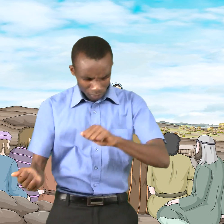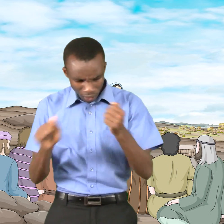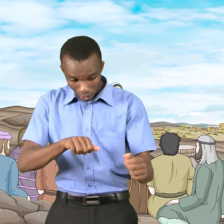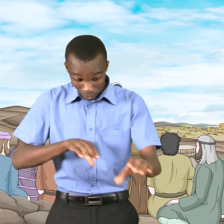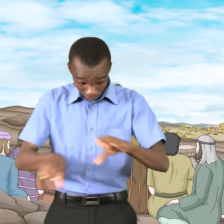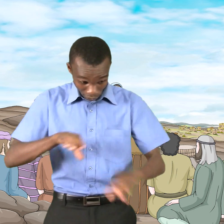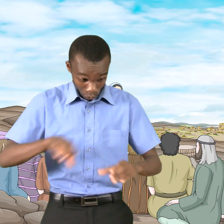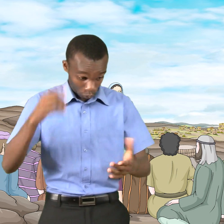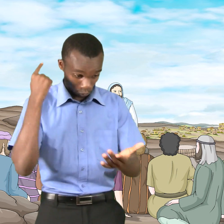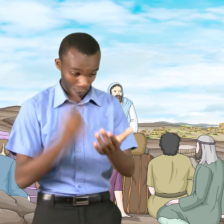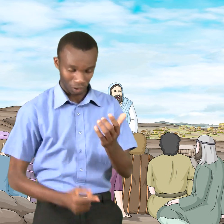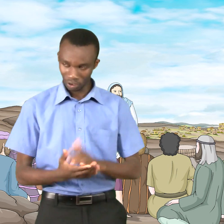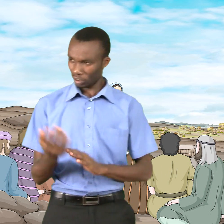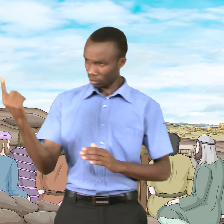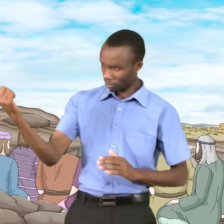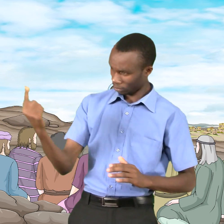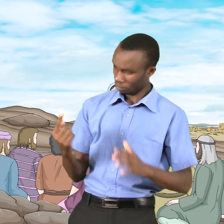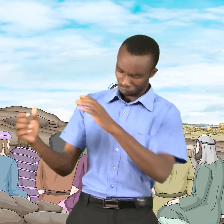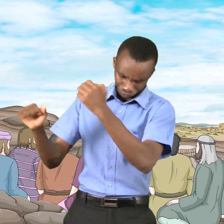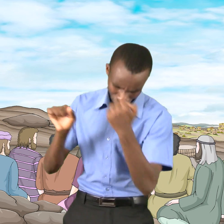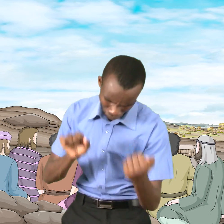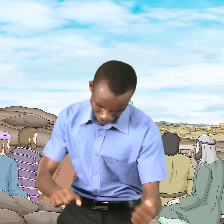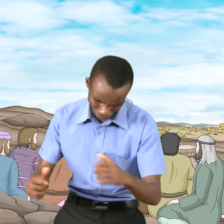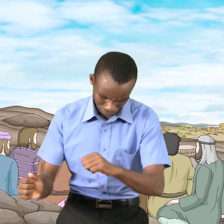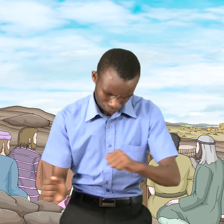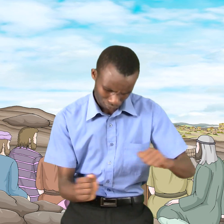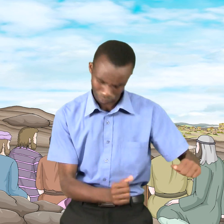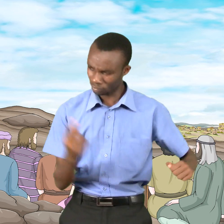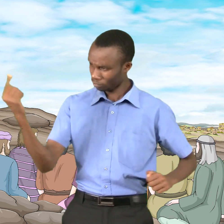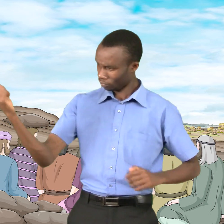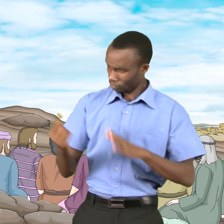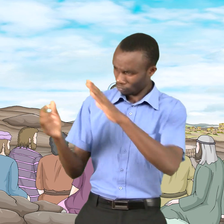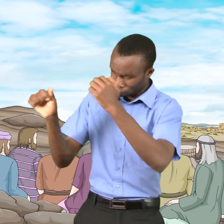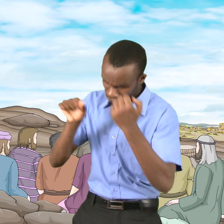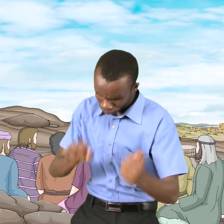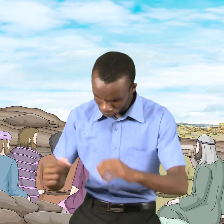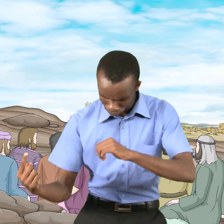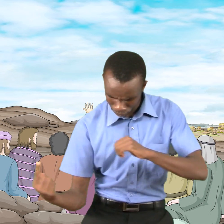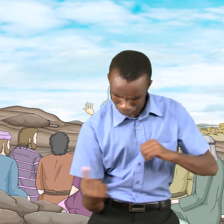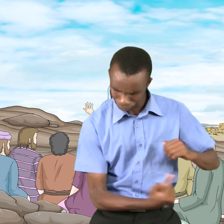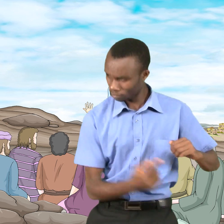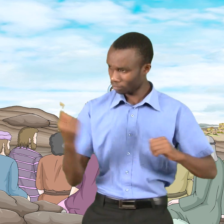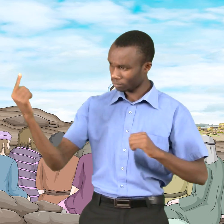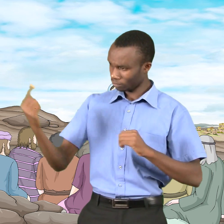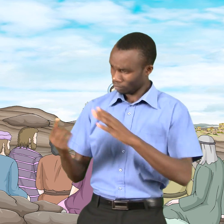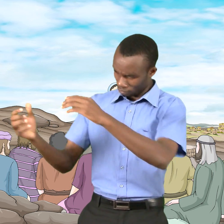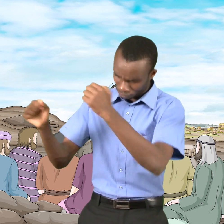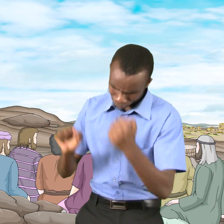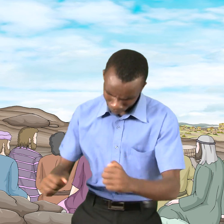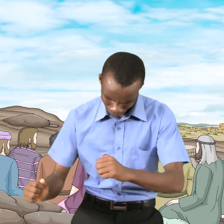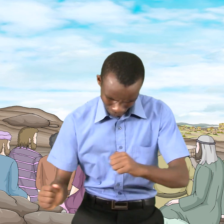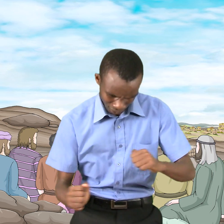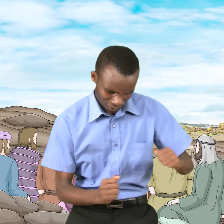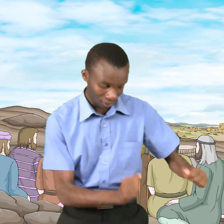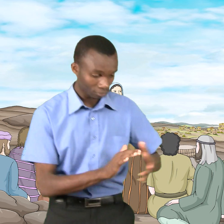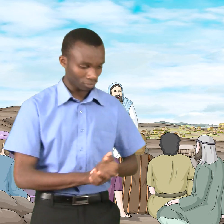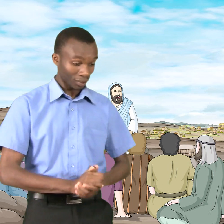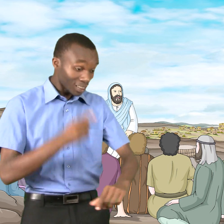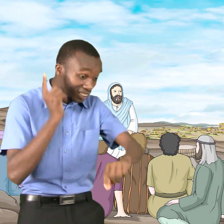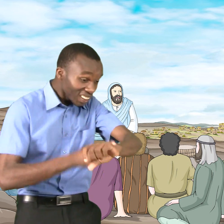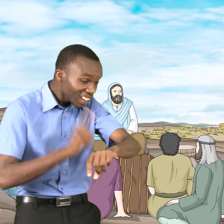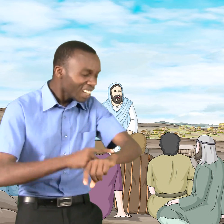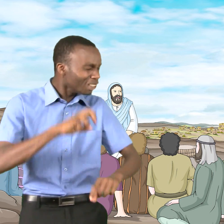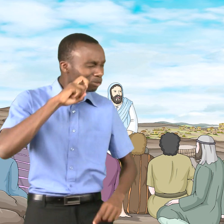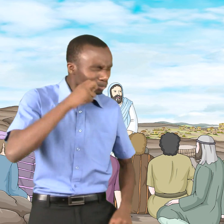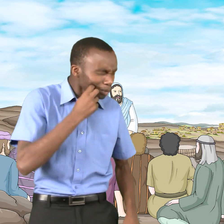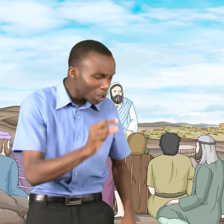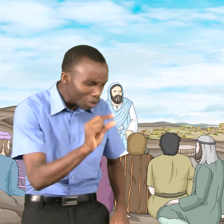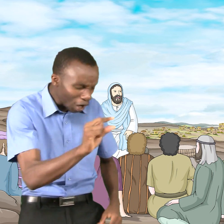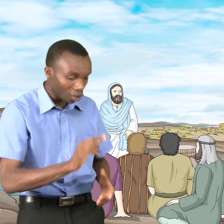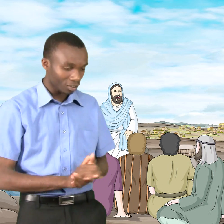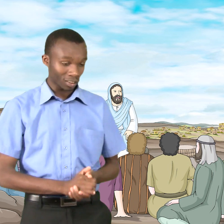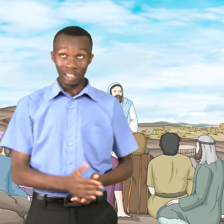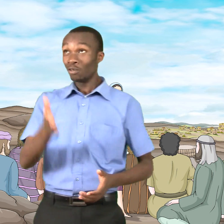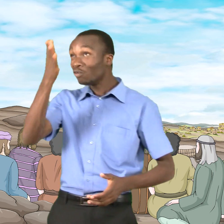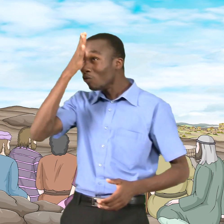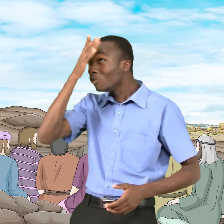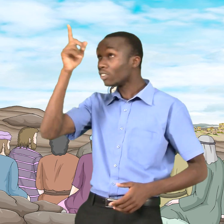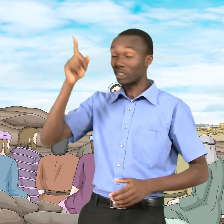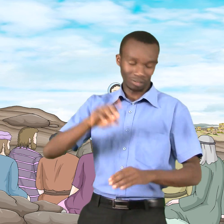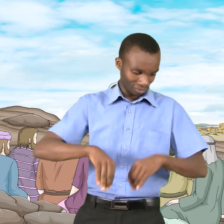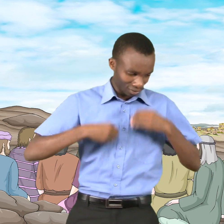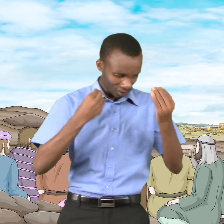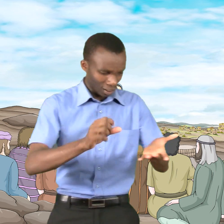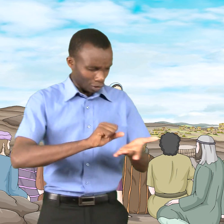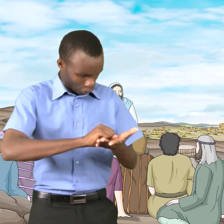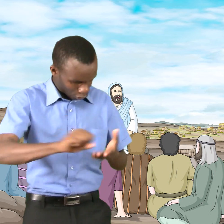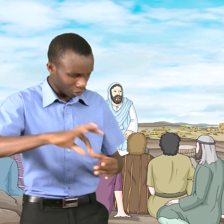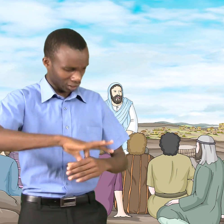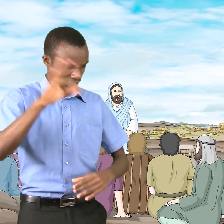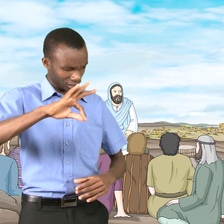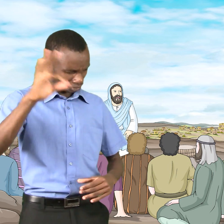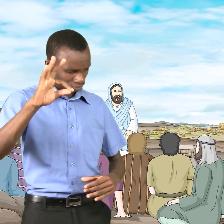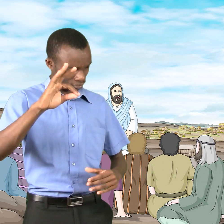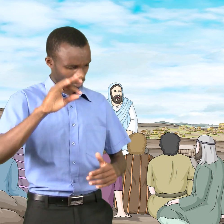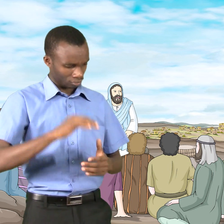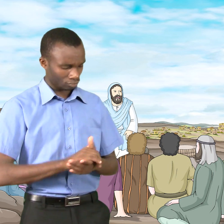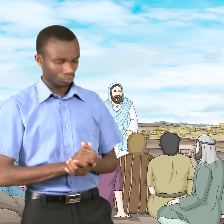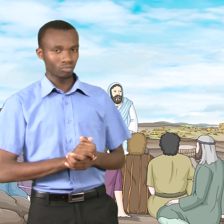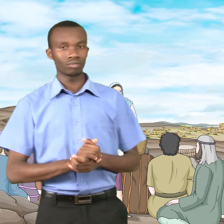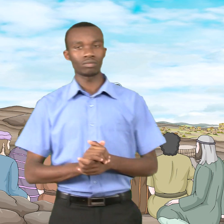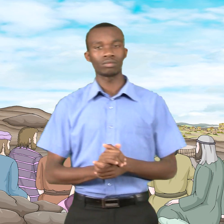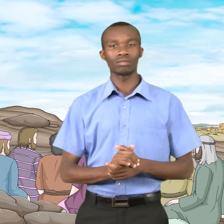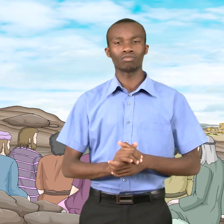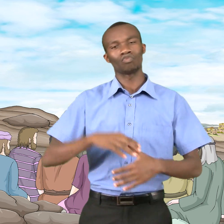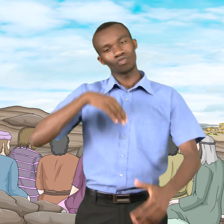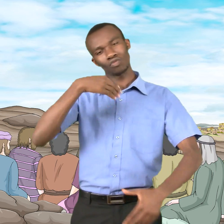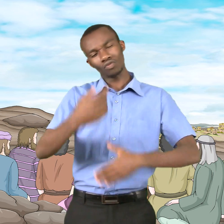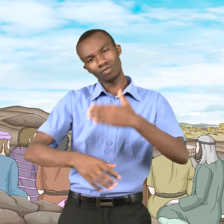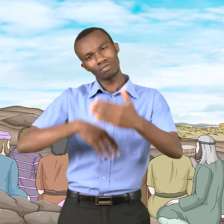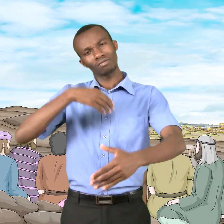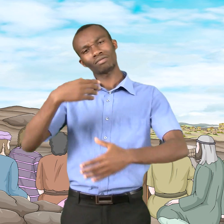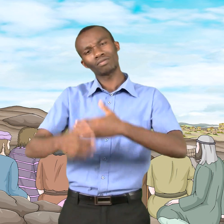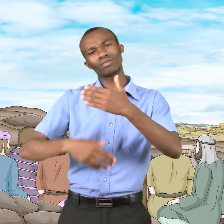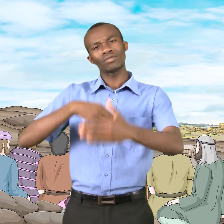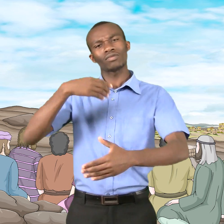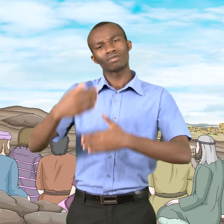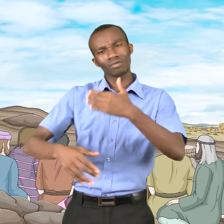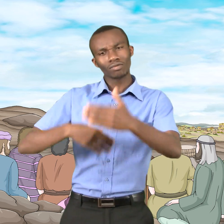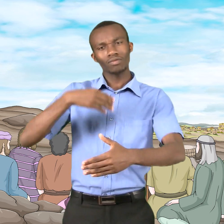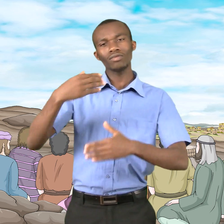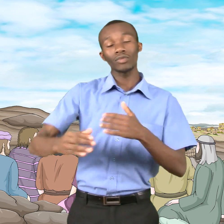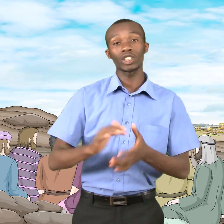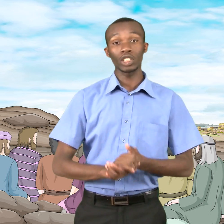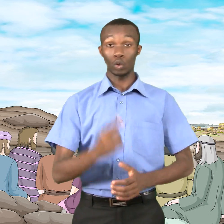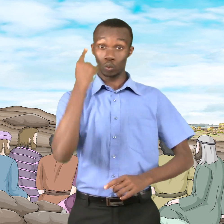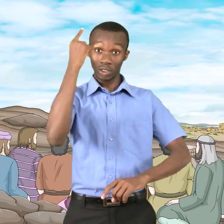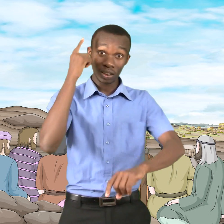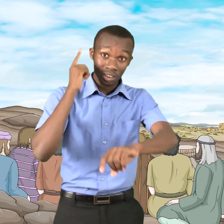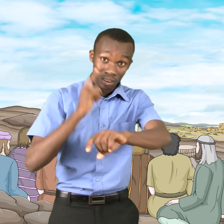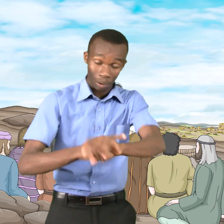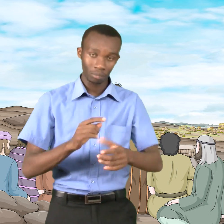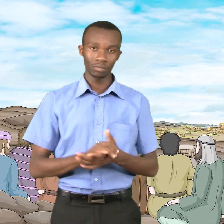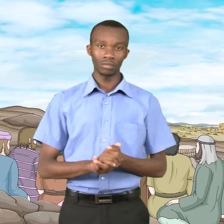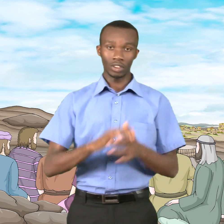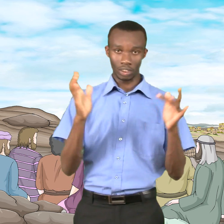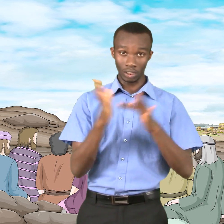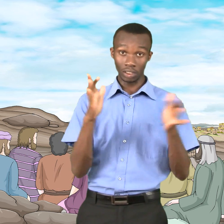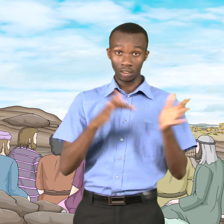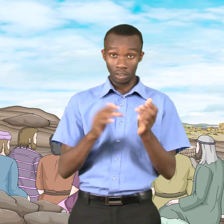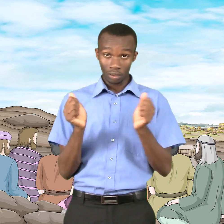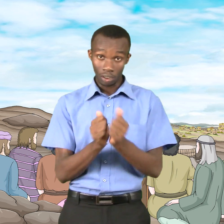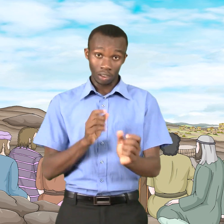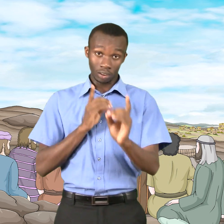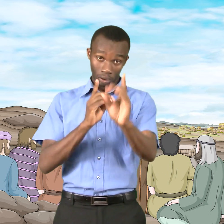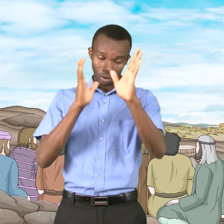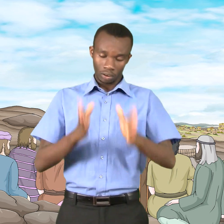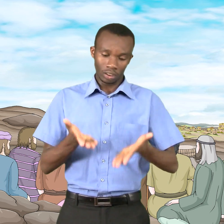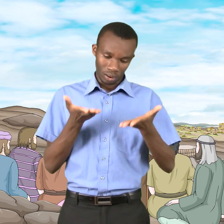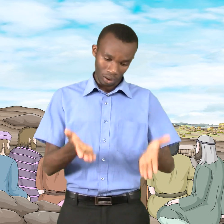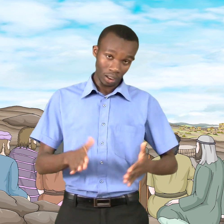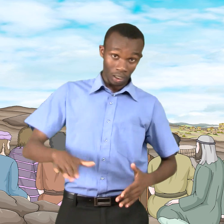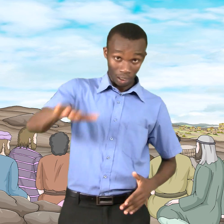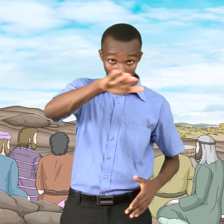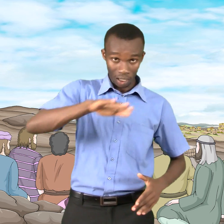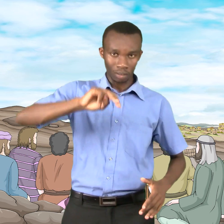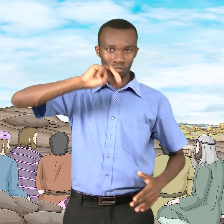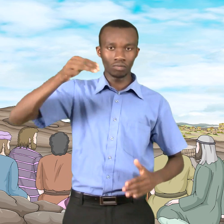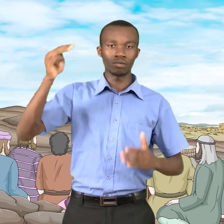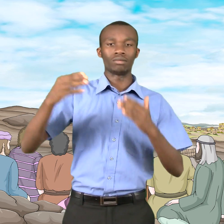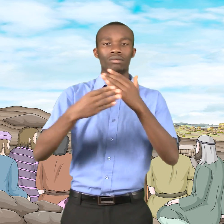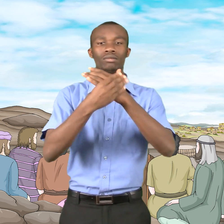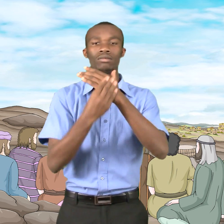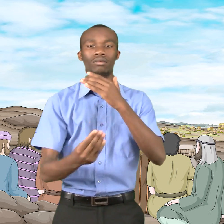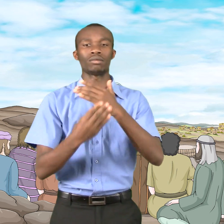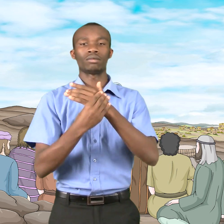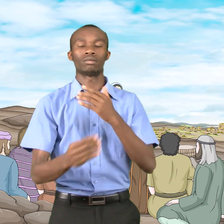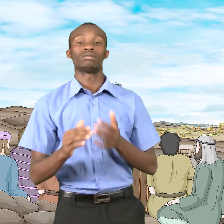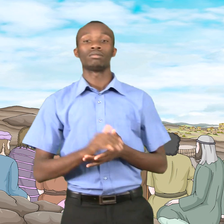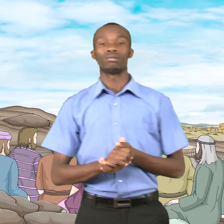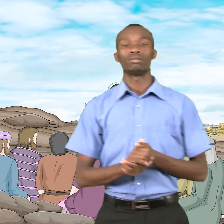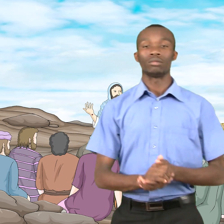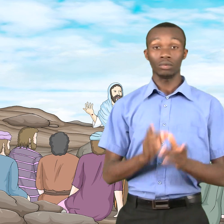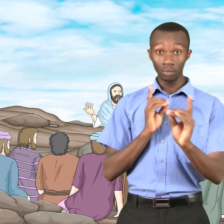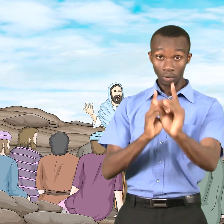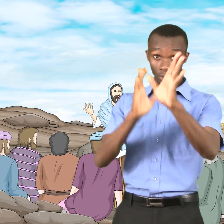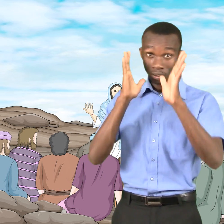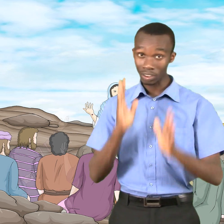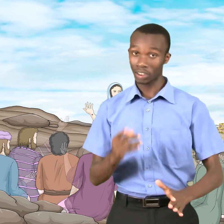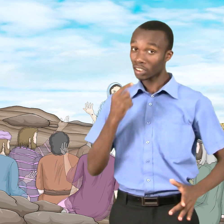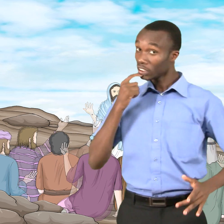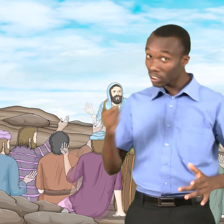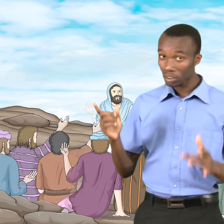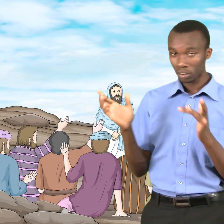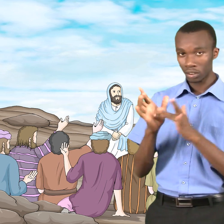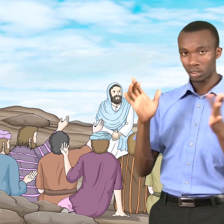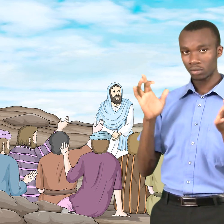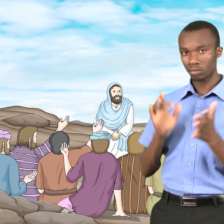For John baptized with water, but in a few days you will be baptized with the Holy Spirit.”